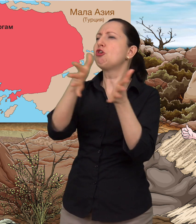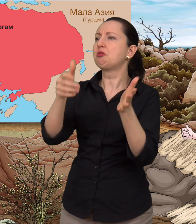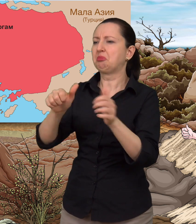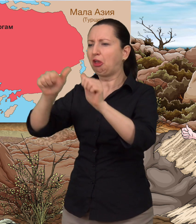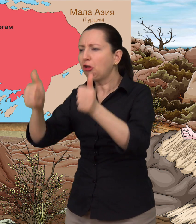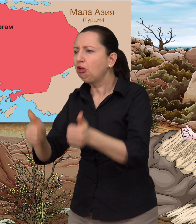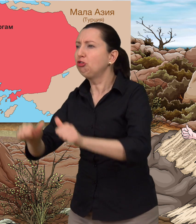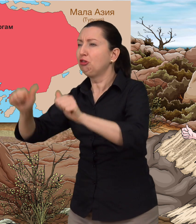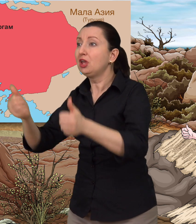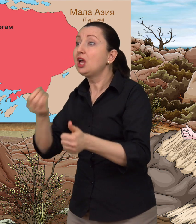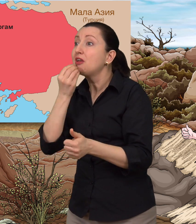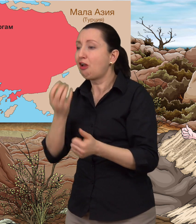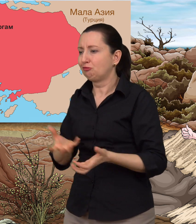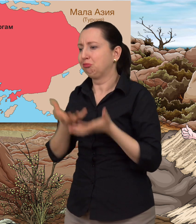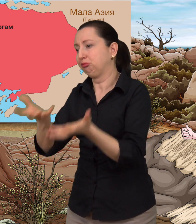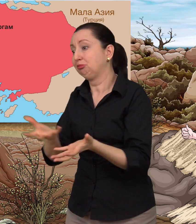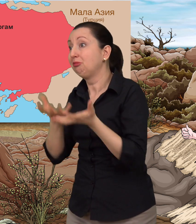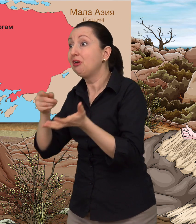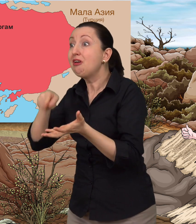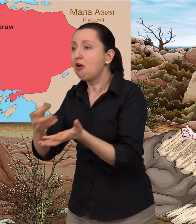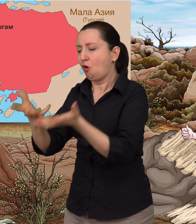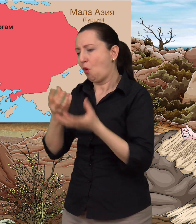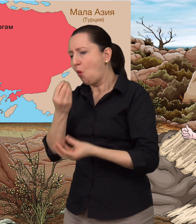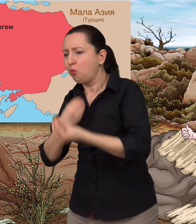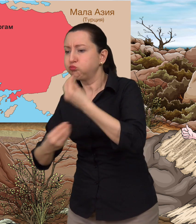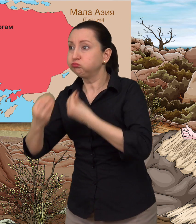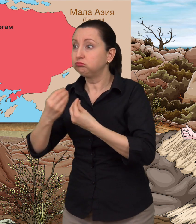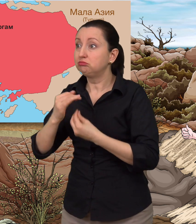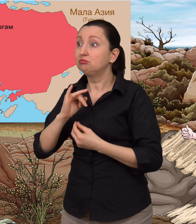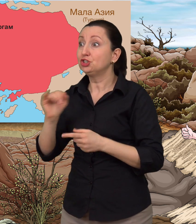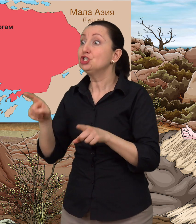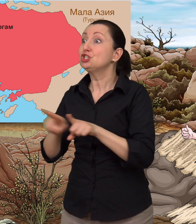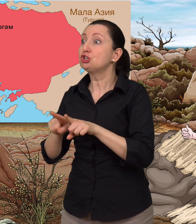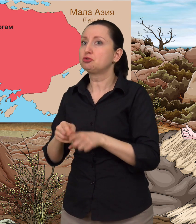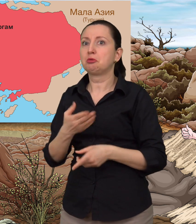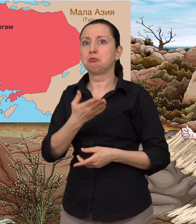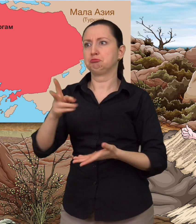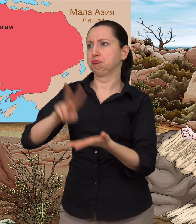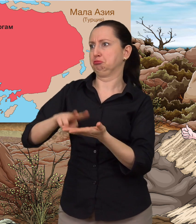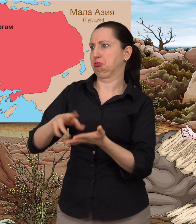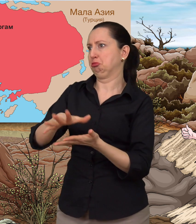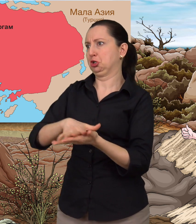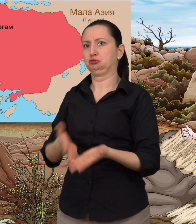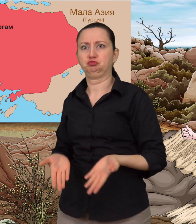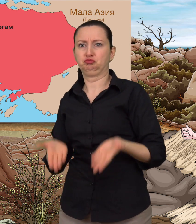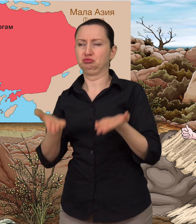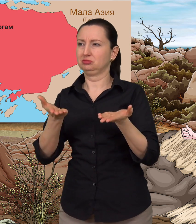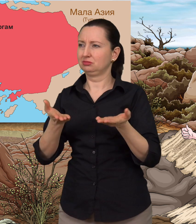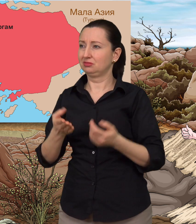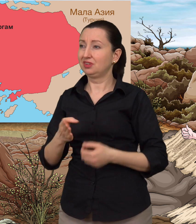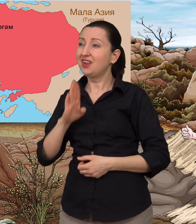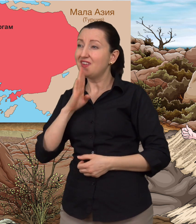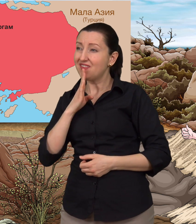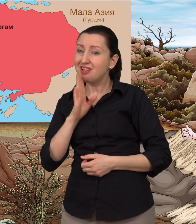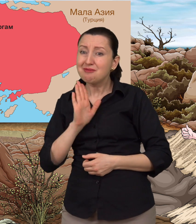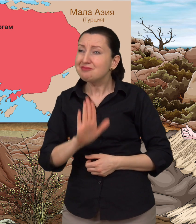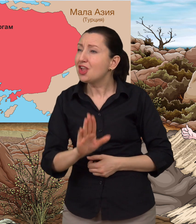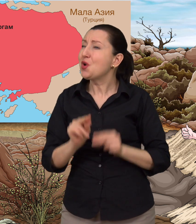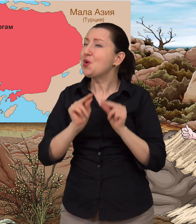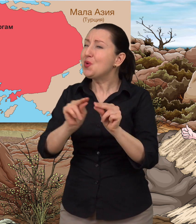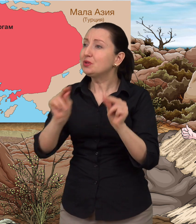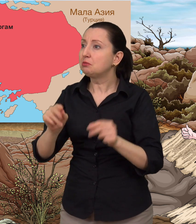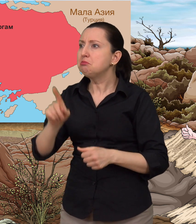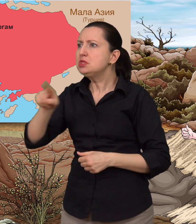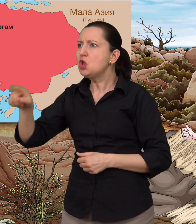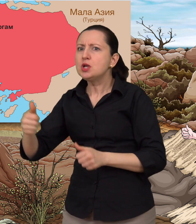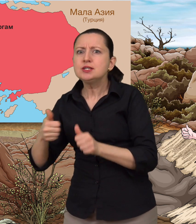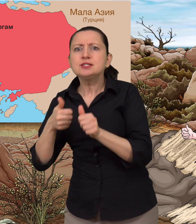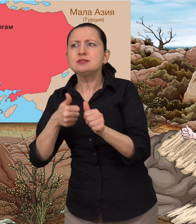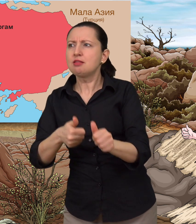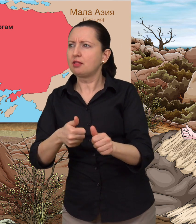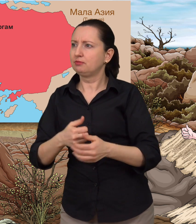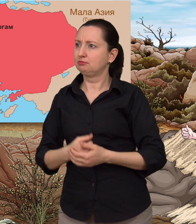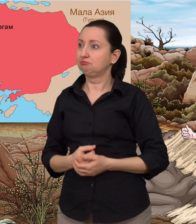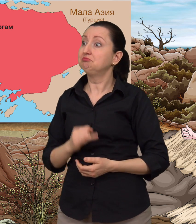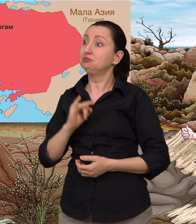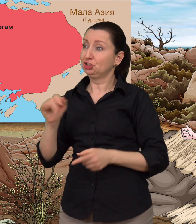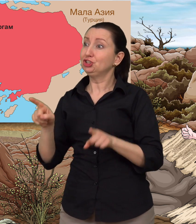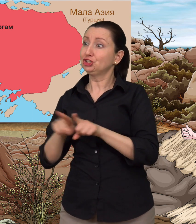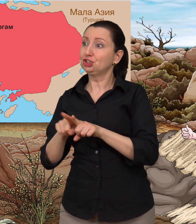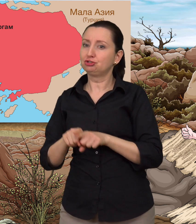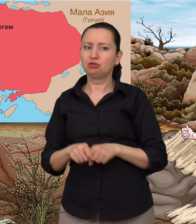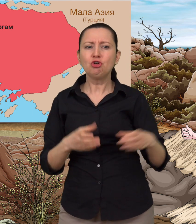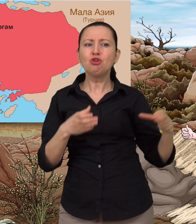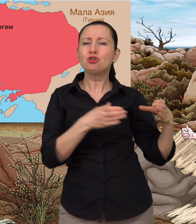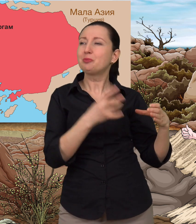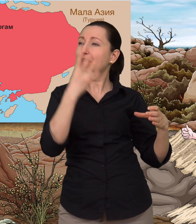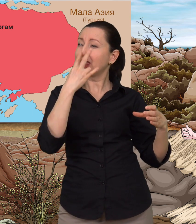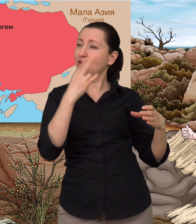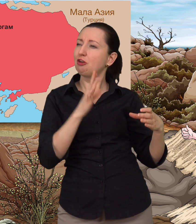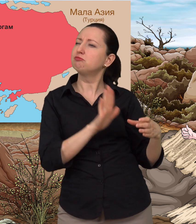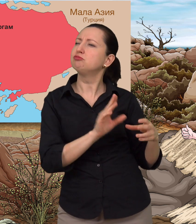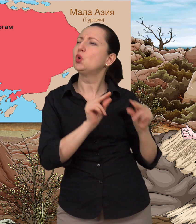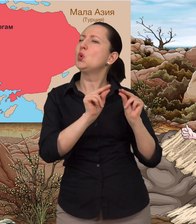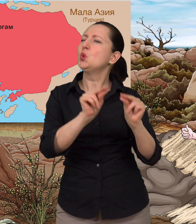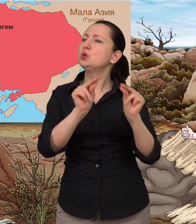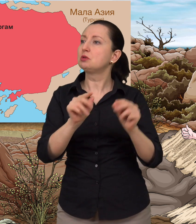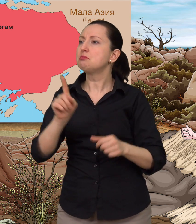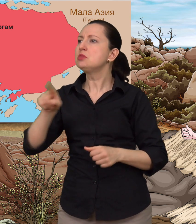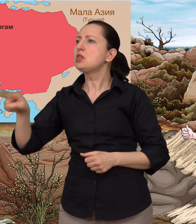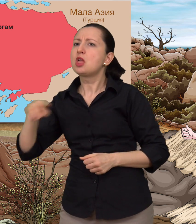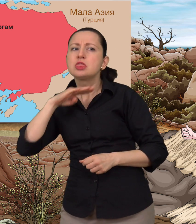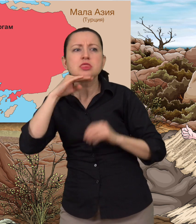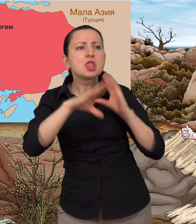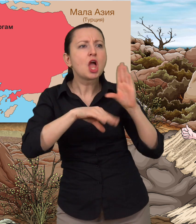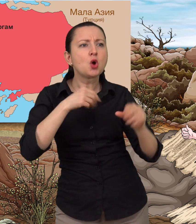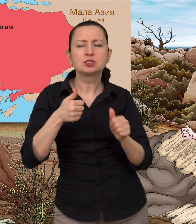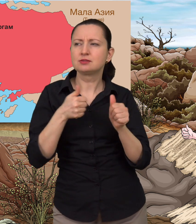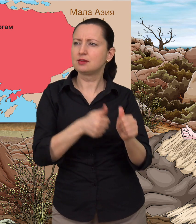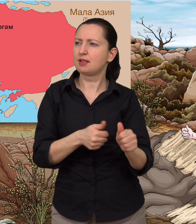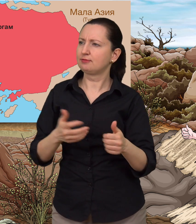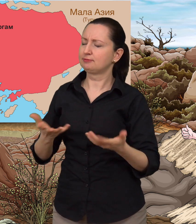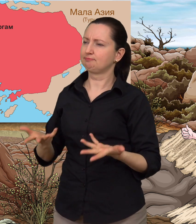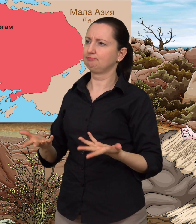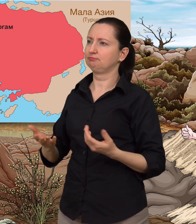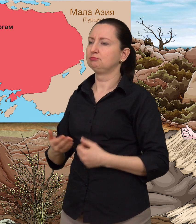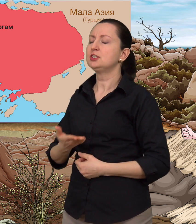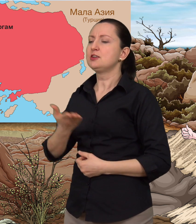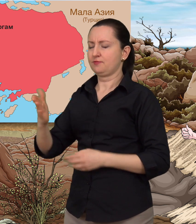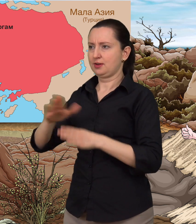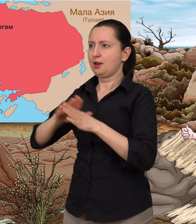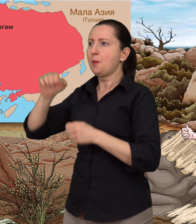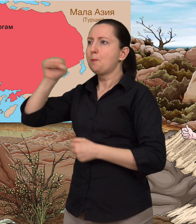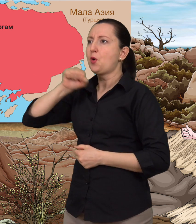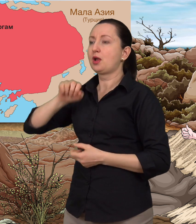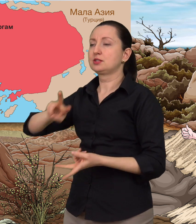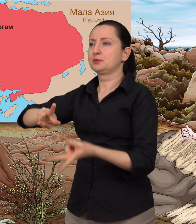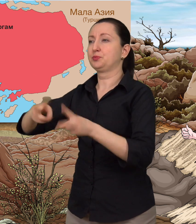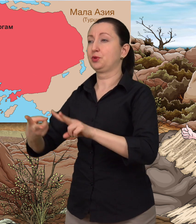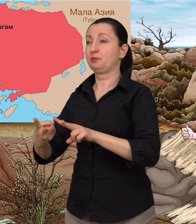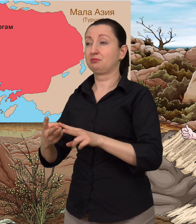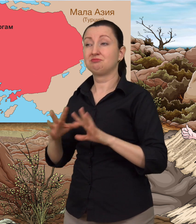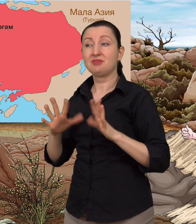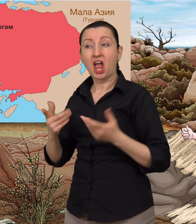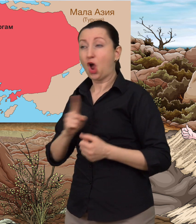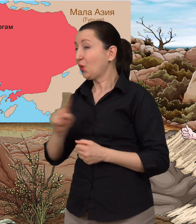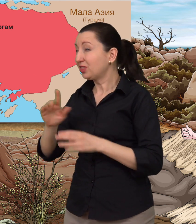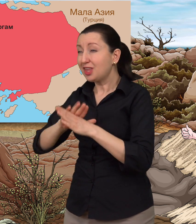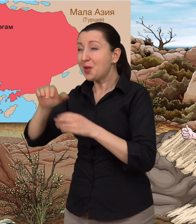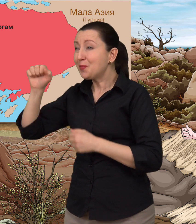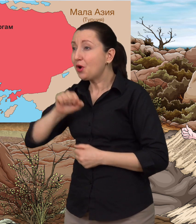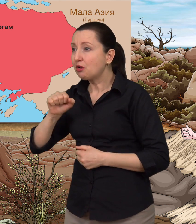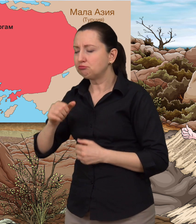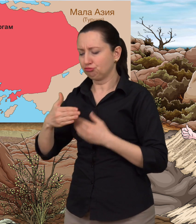In the same way, some of you also hold to the teaching of the Nicolaitans. Therefore repent!